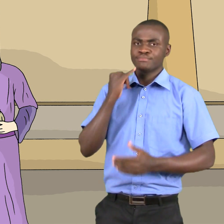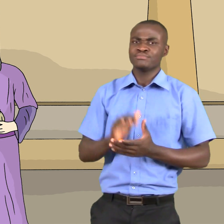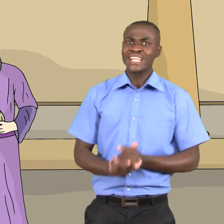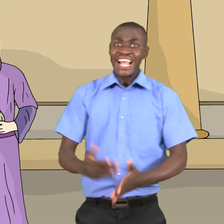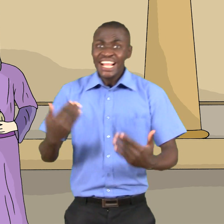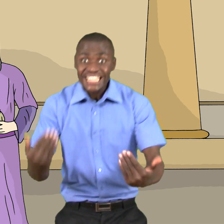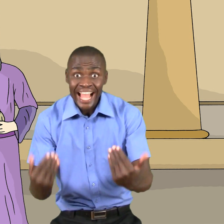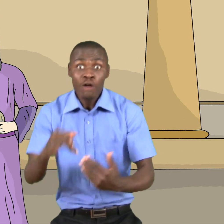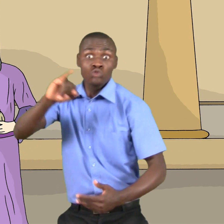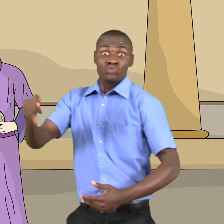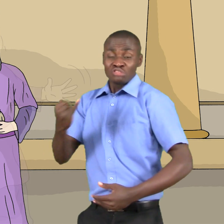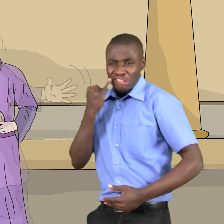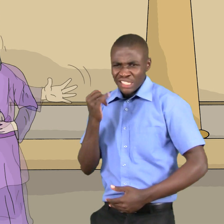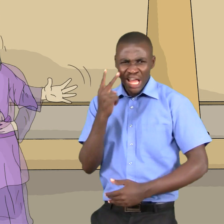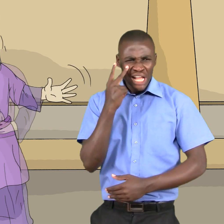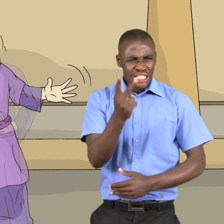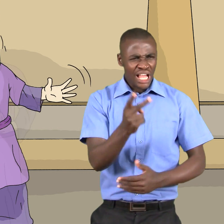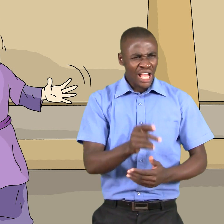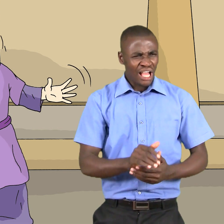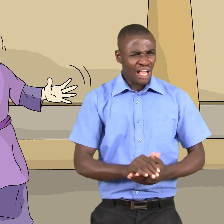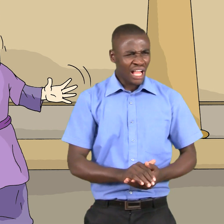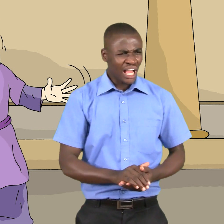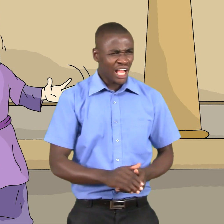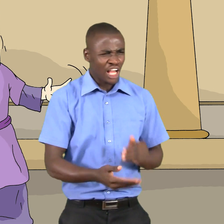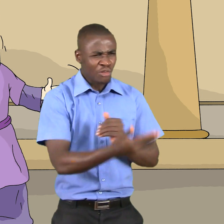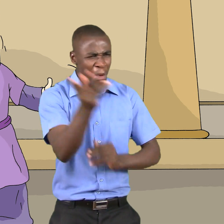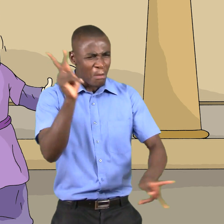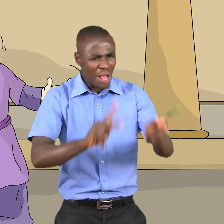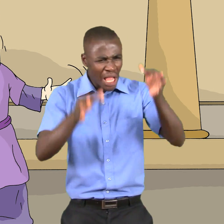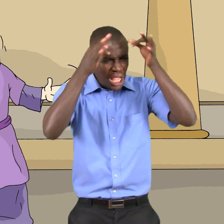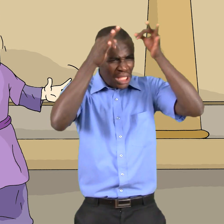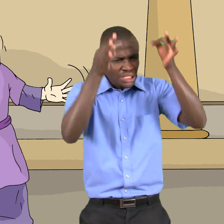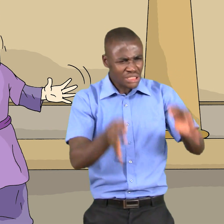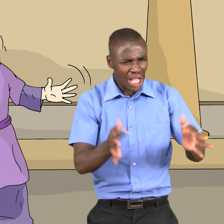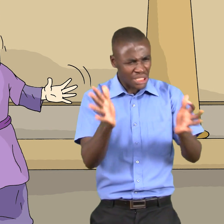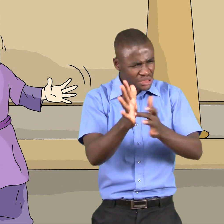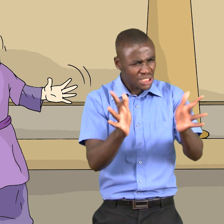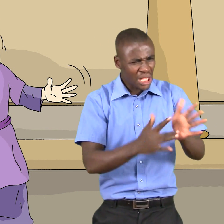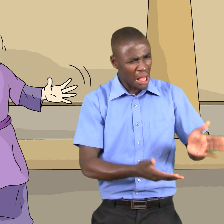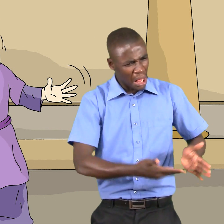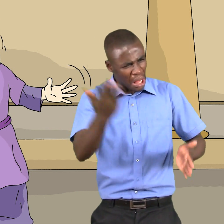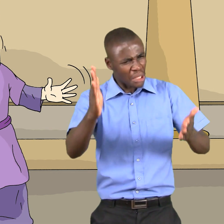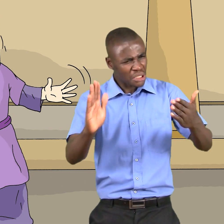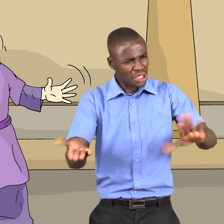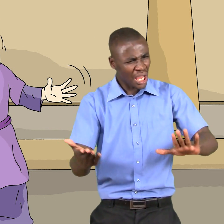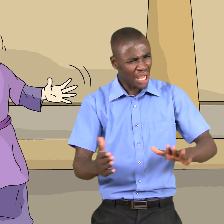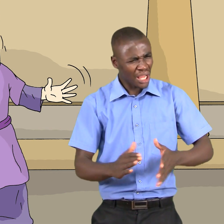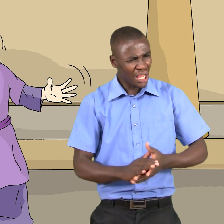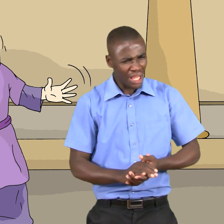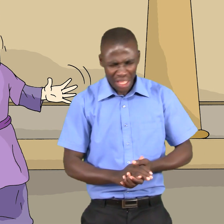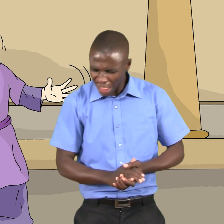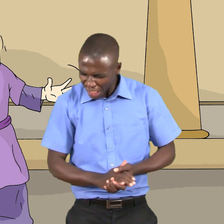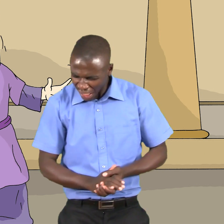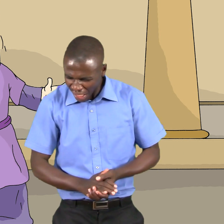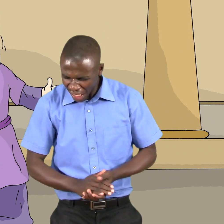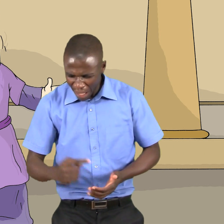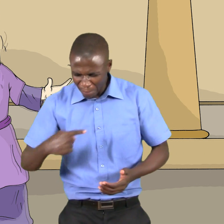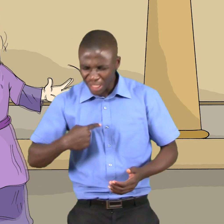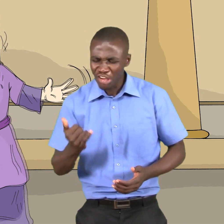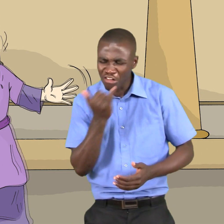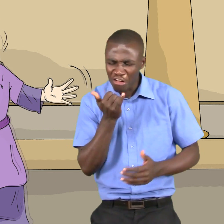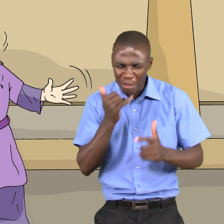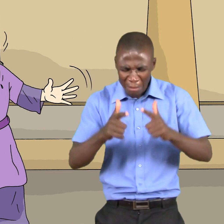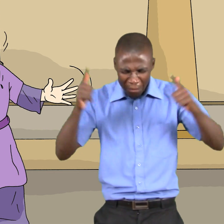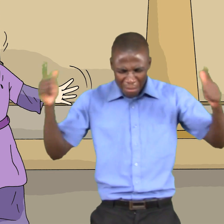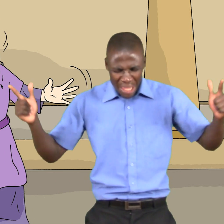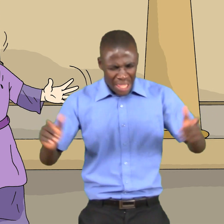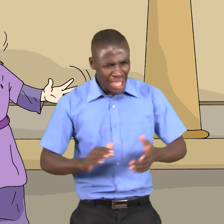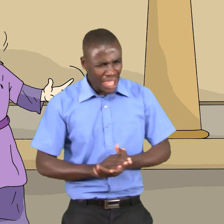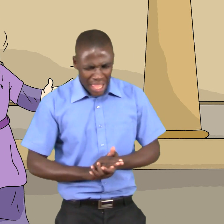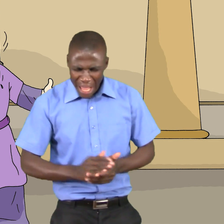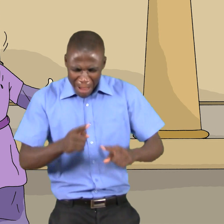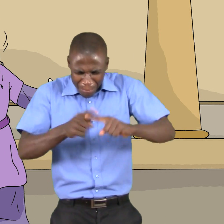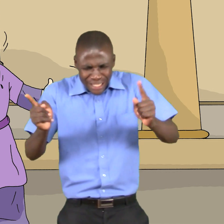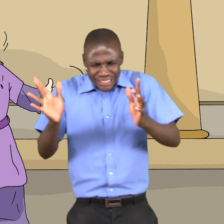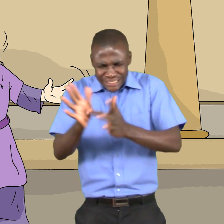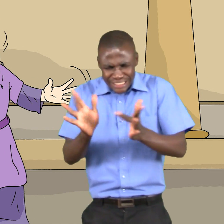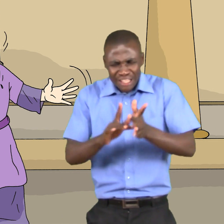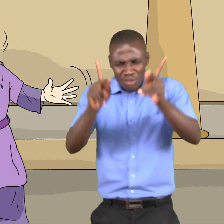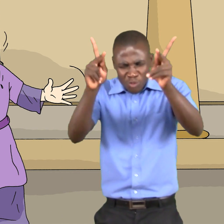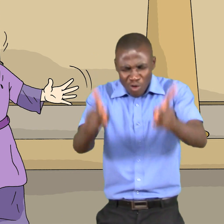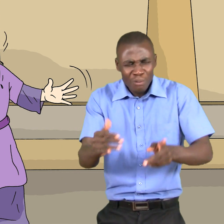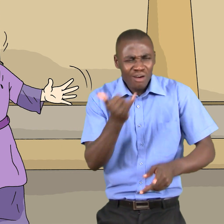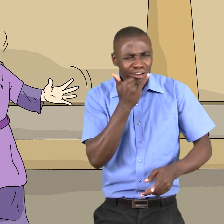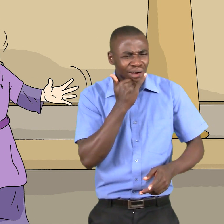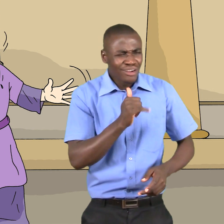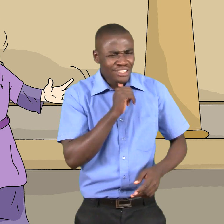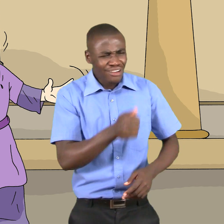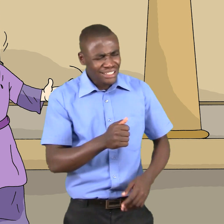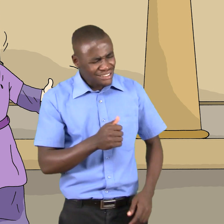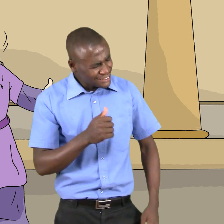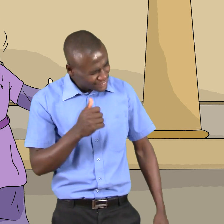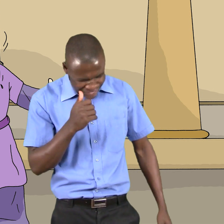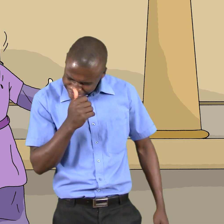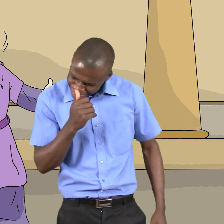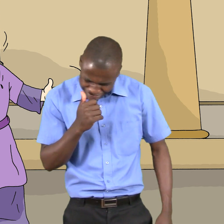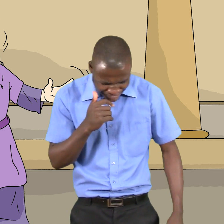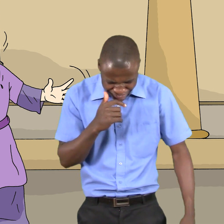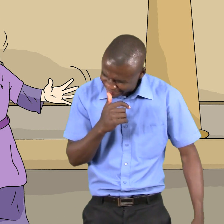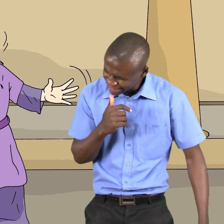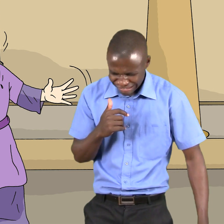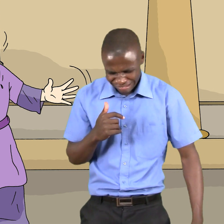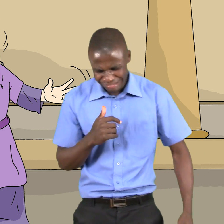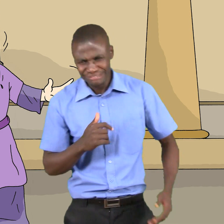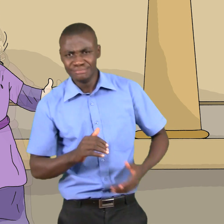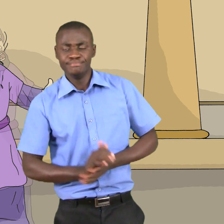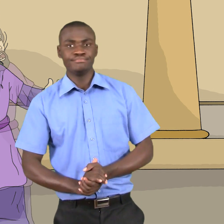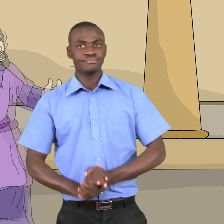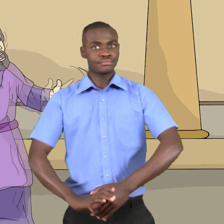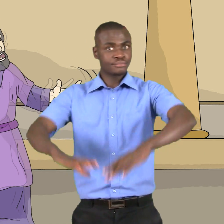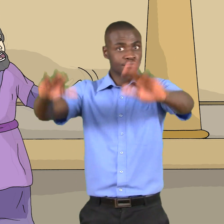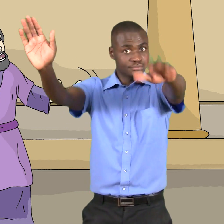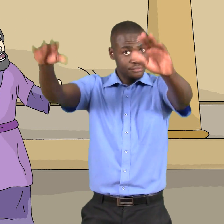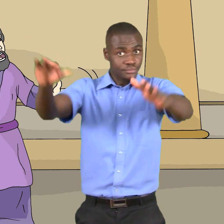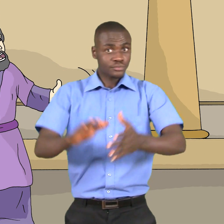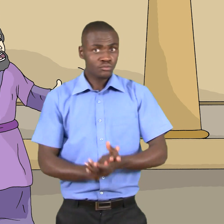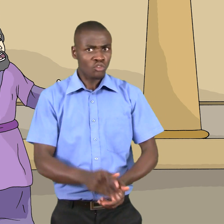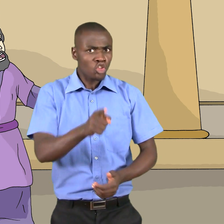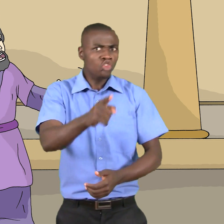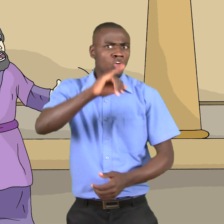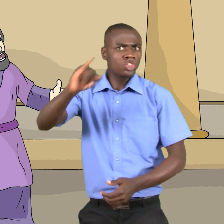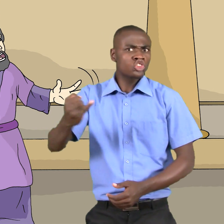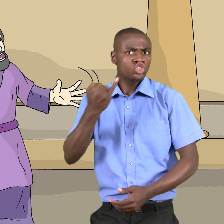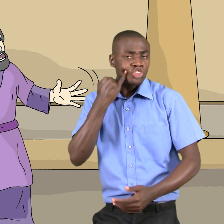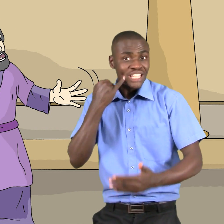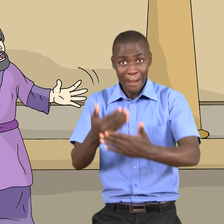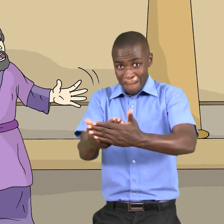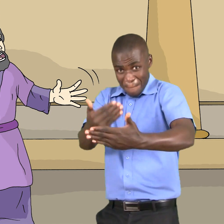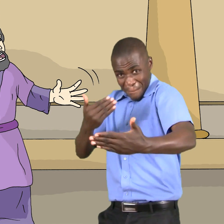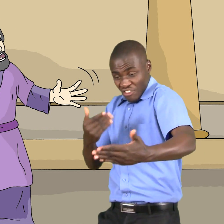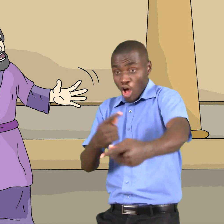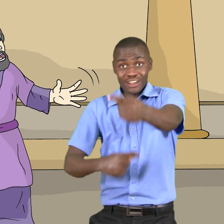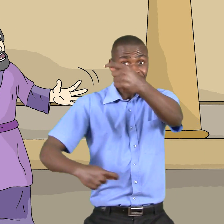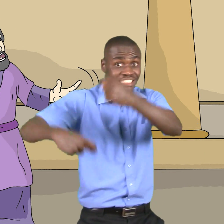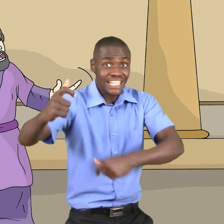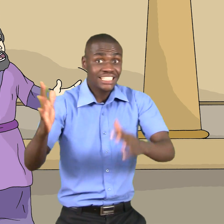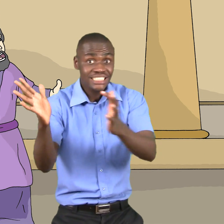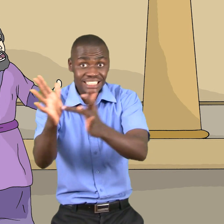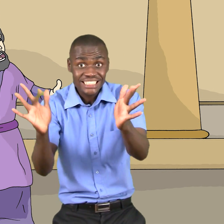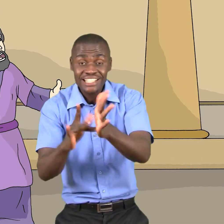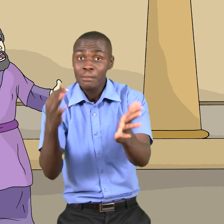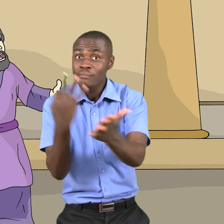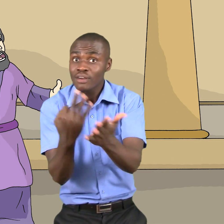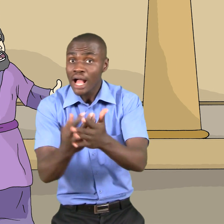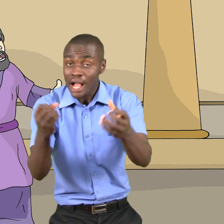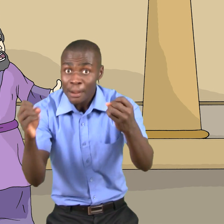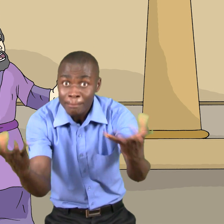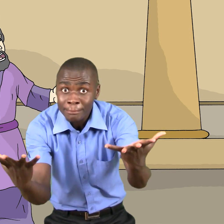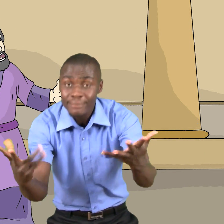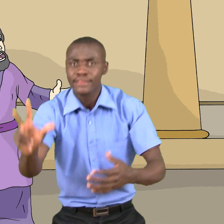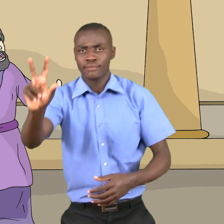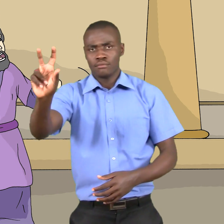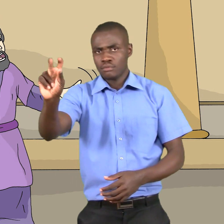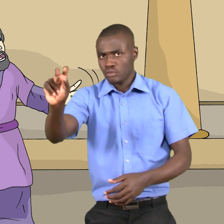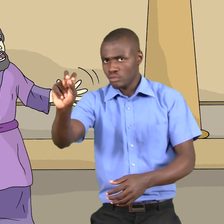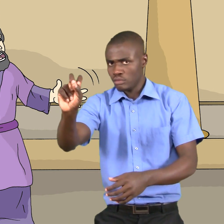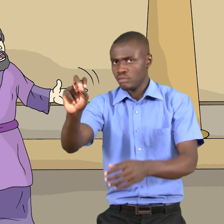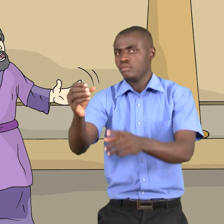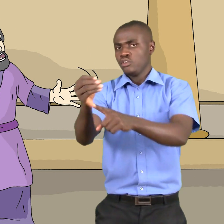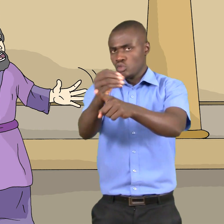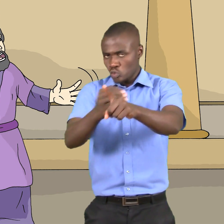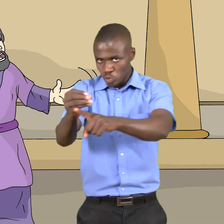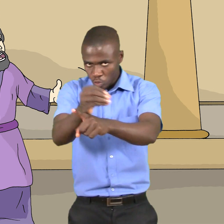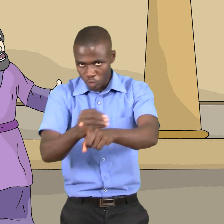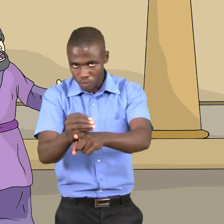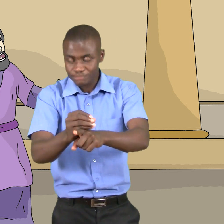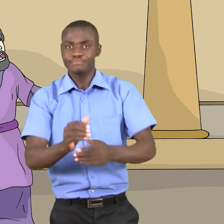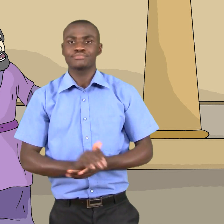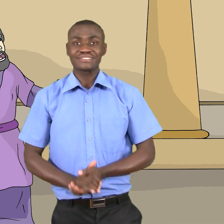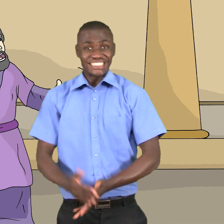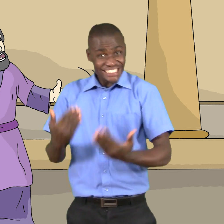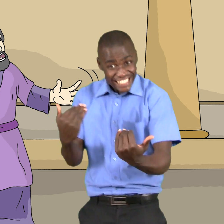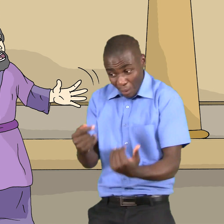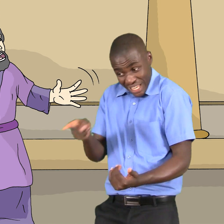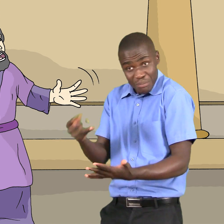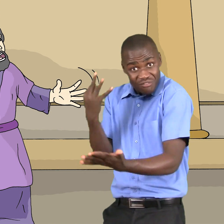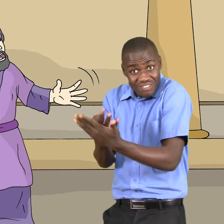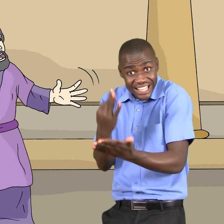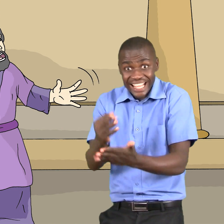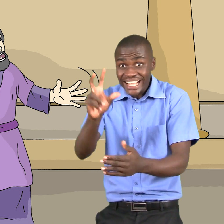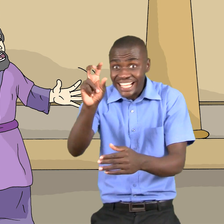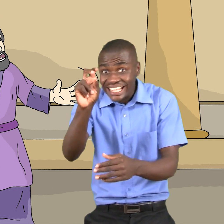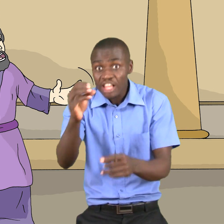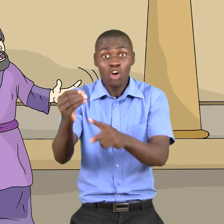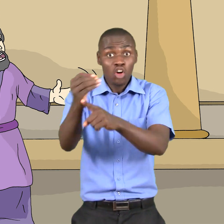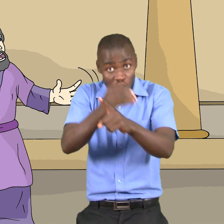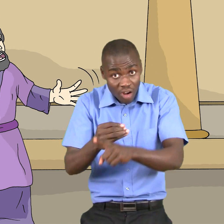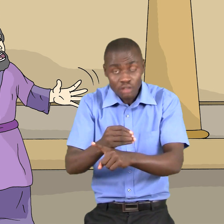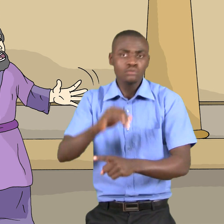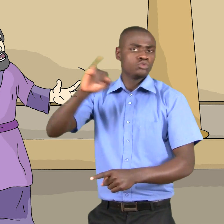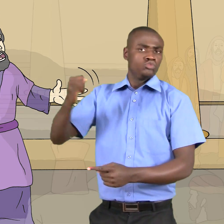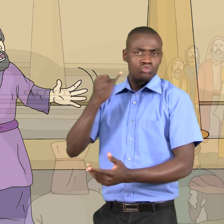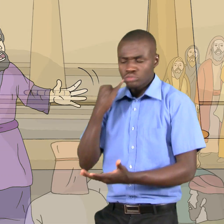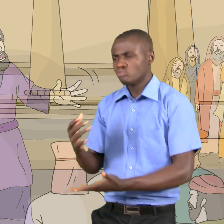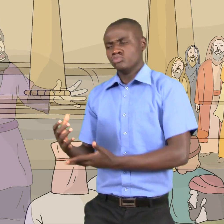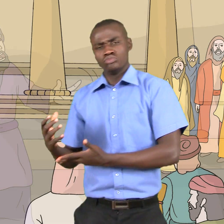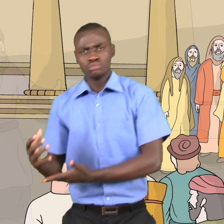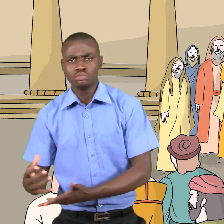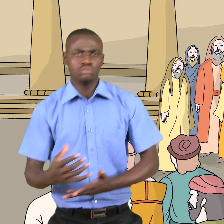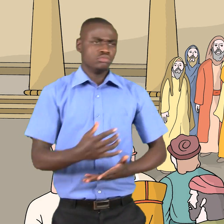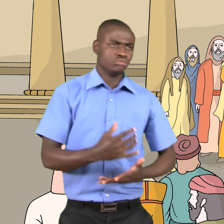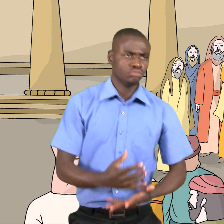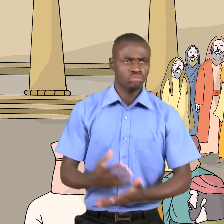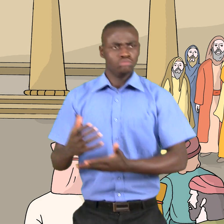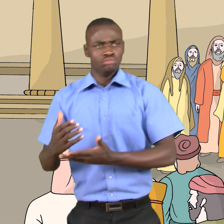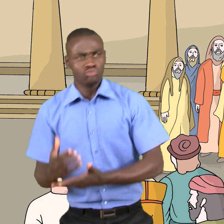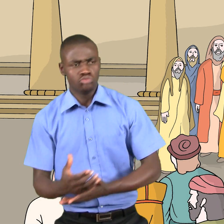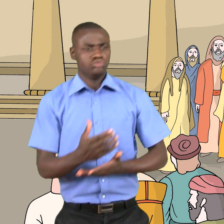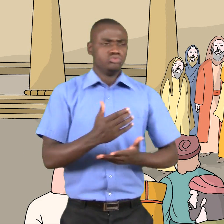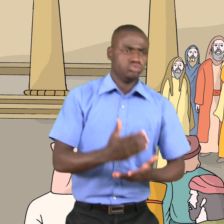“I have sinned by betraying innocent blood,” he said.